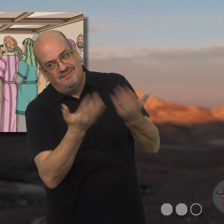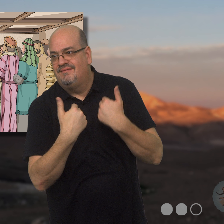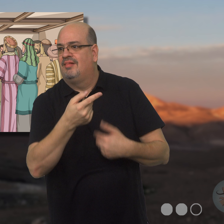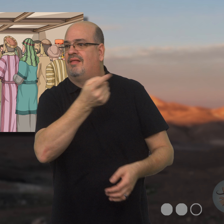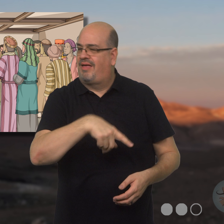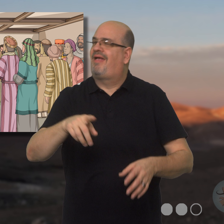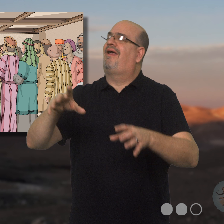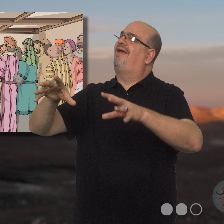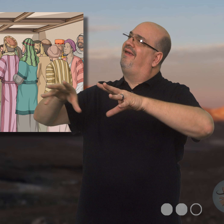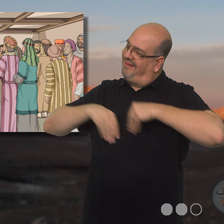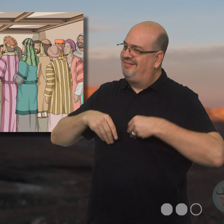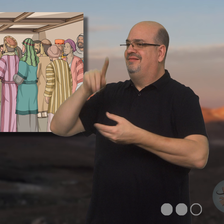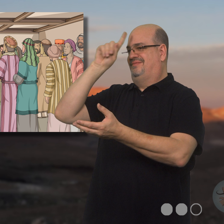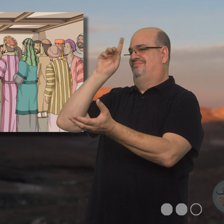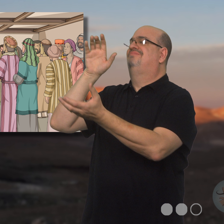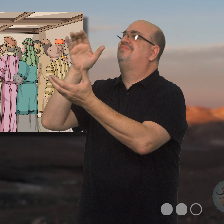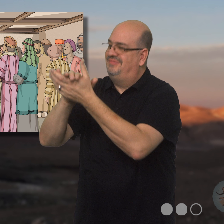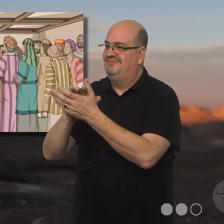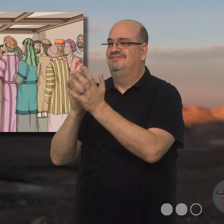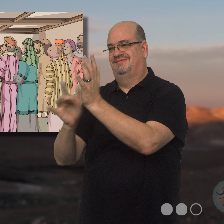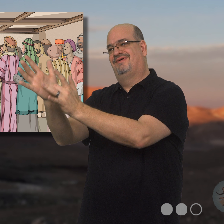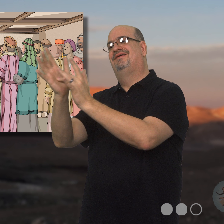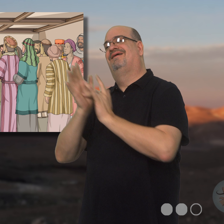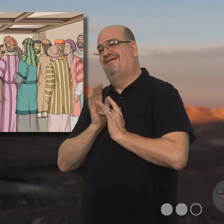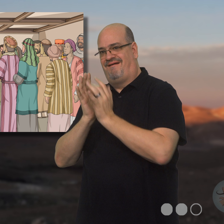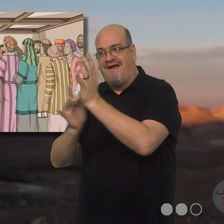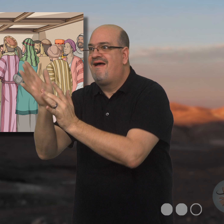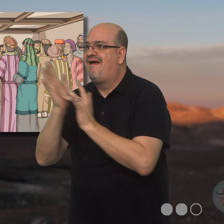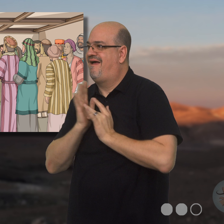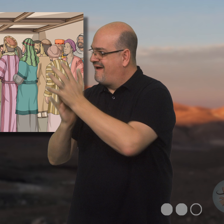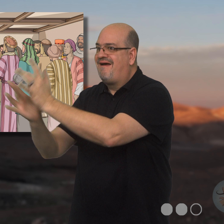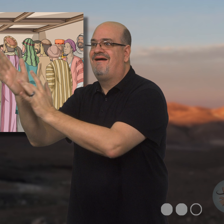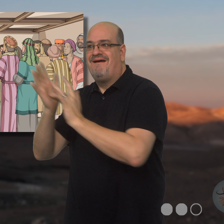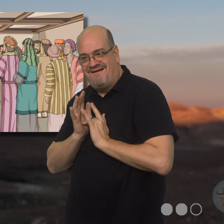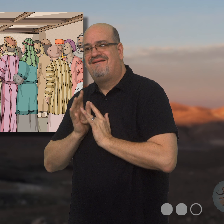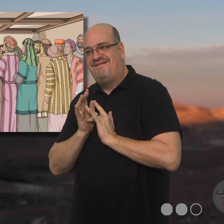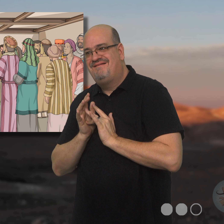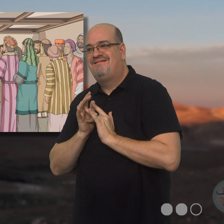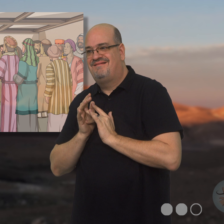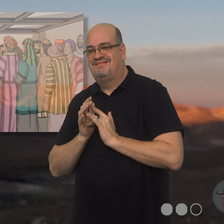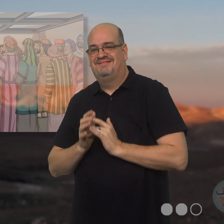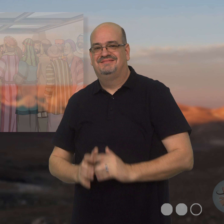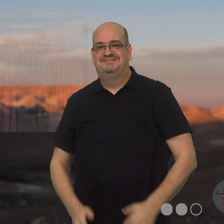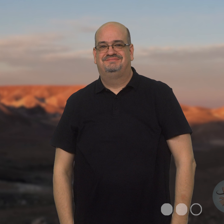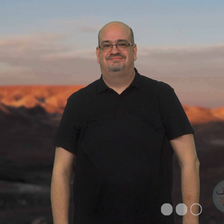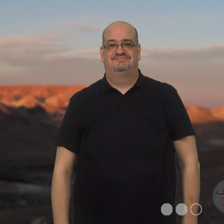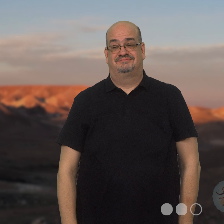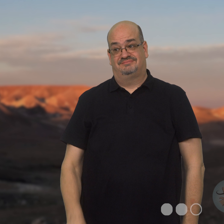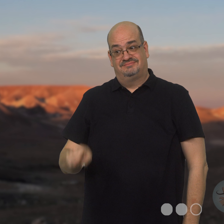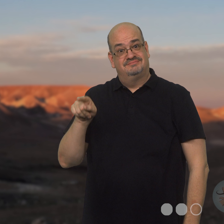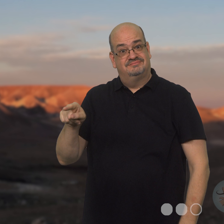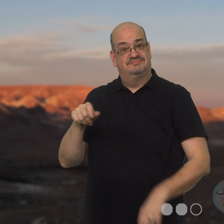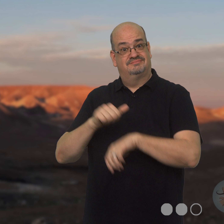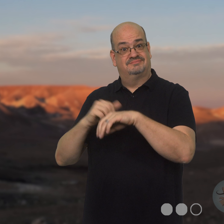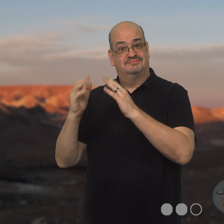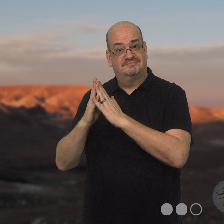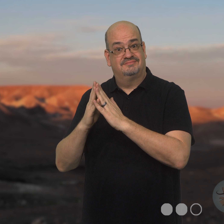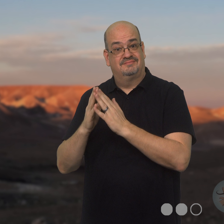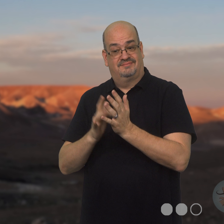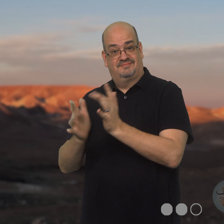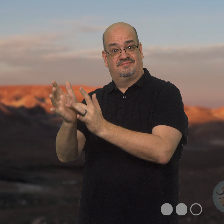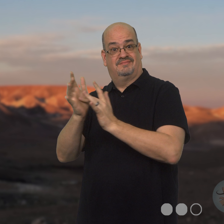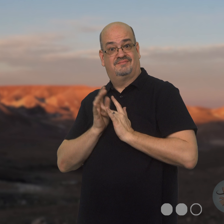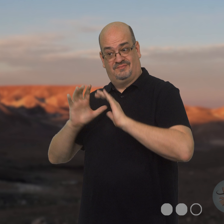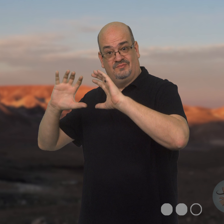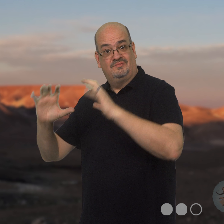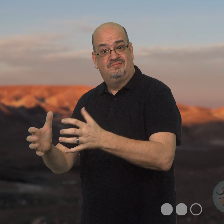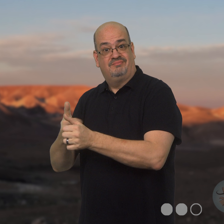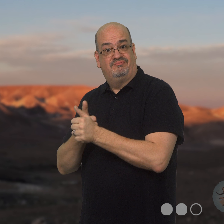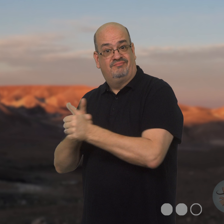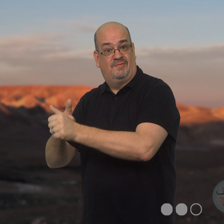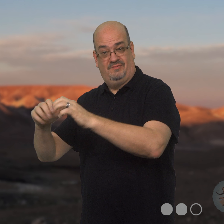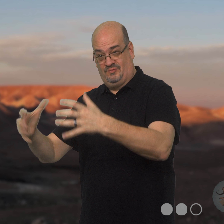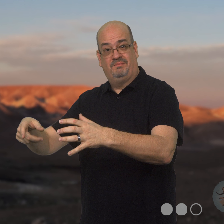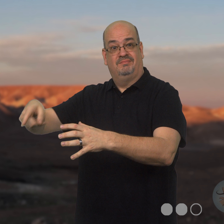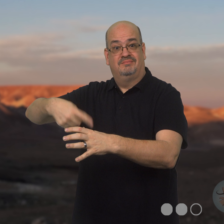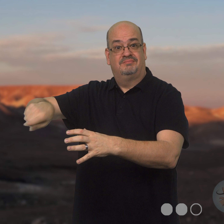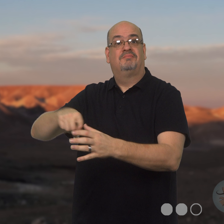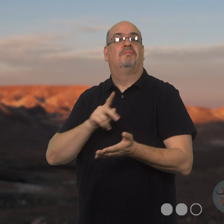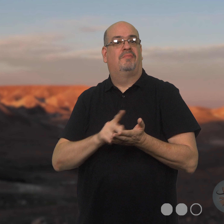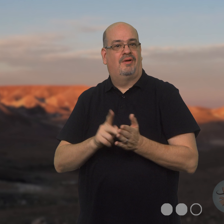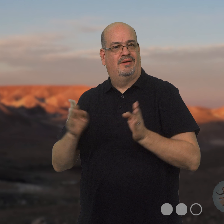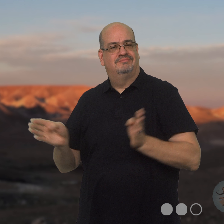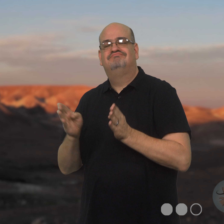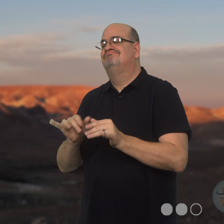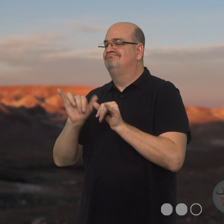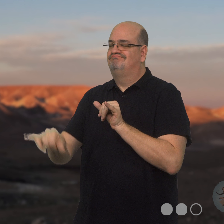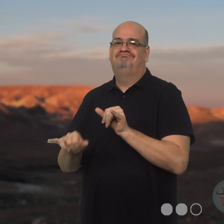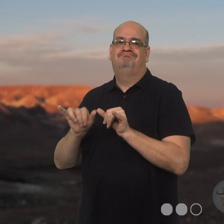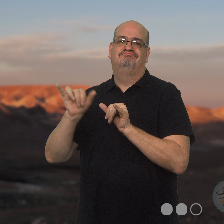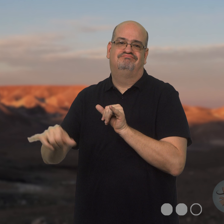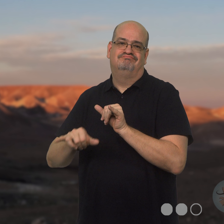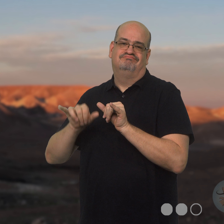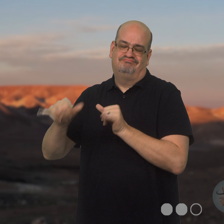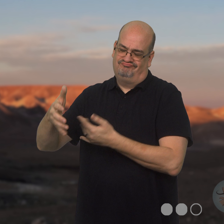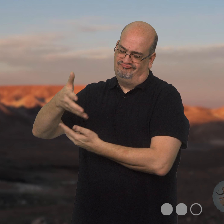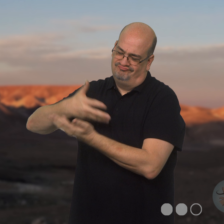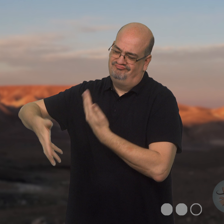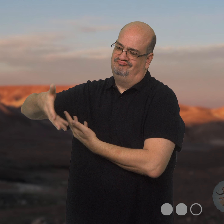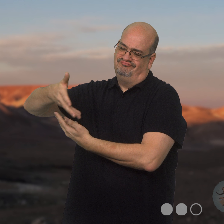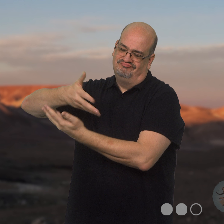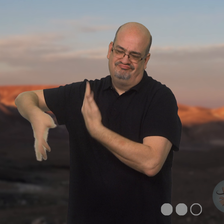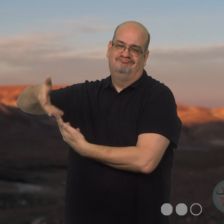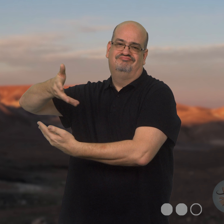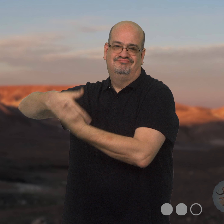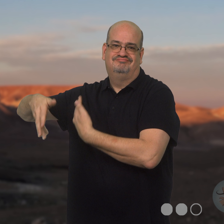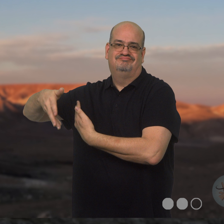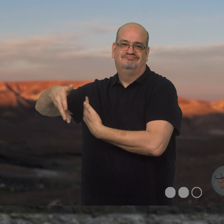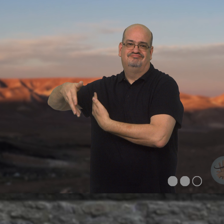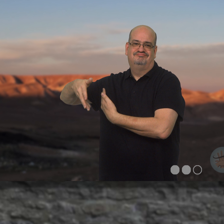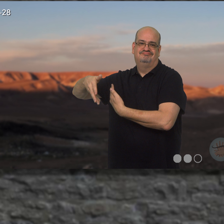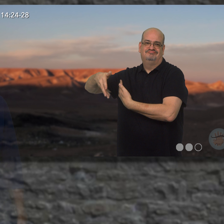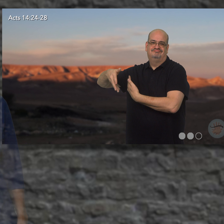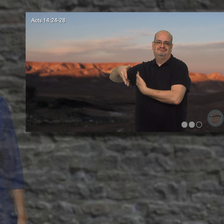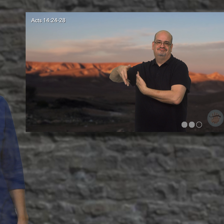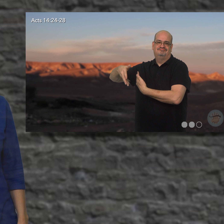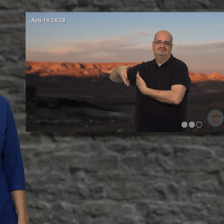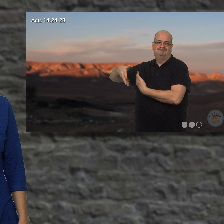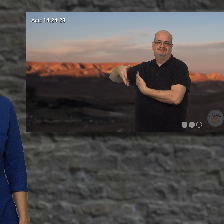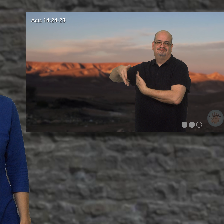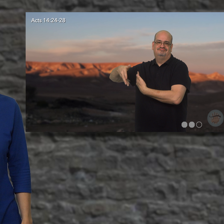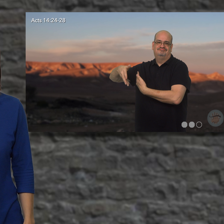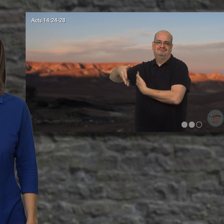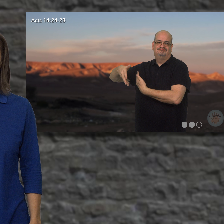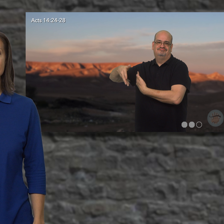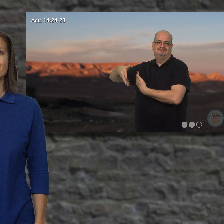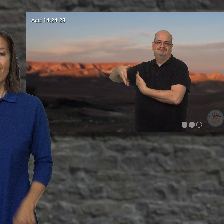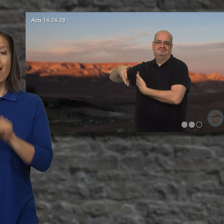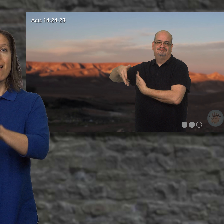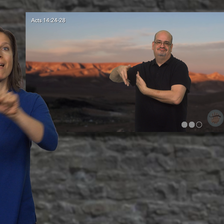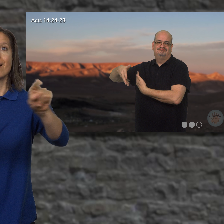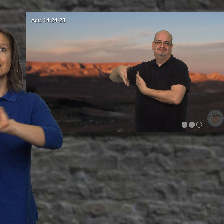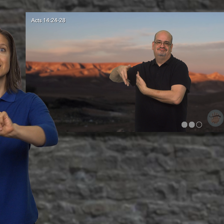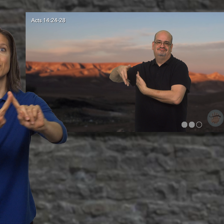And they spent a long time there with the disciples.